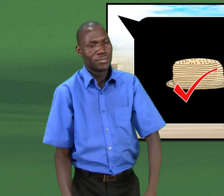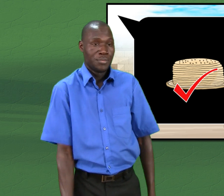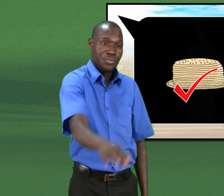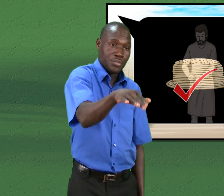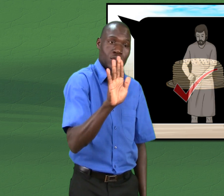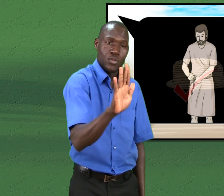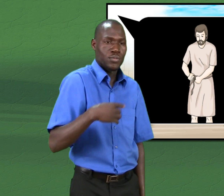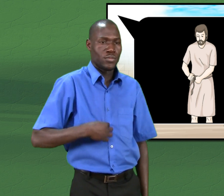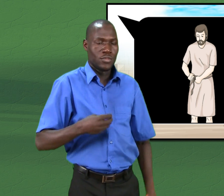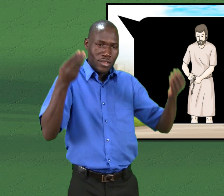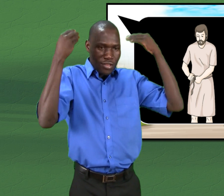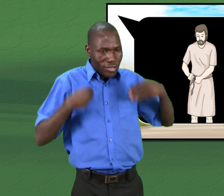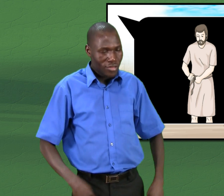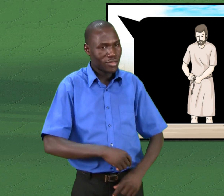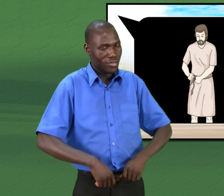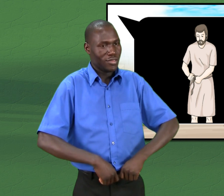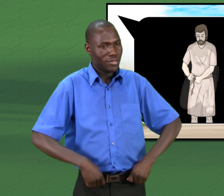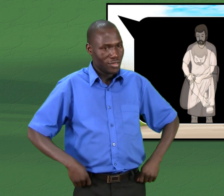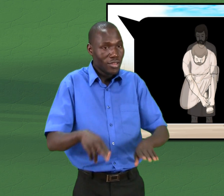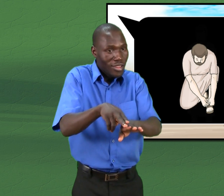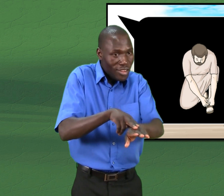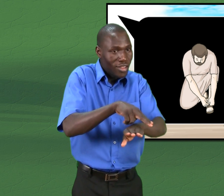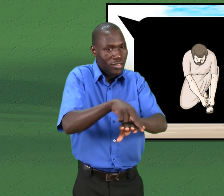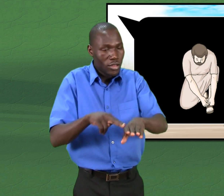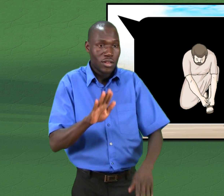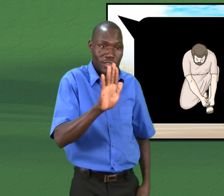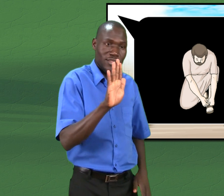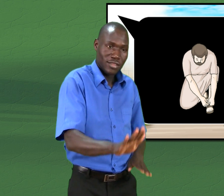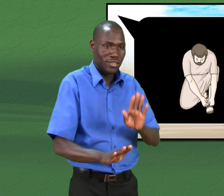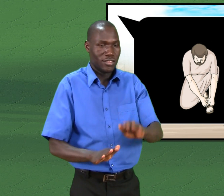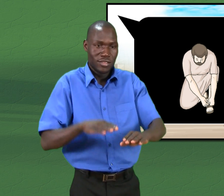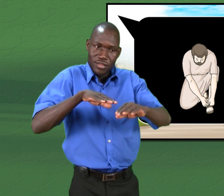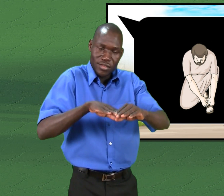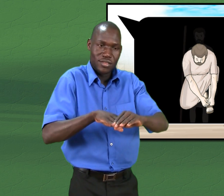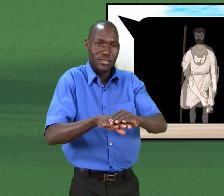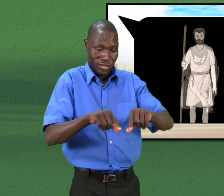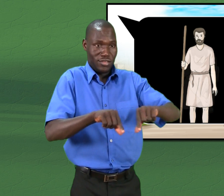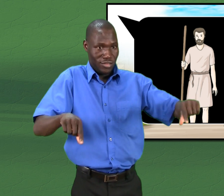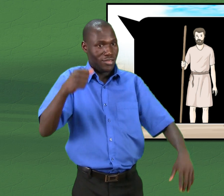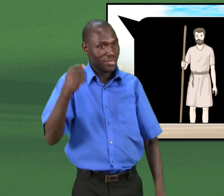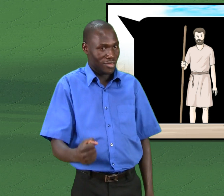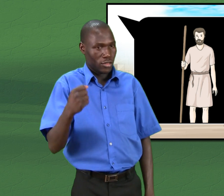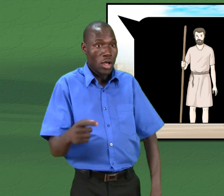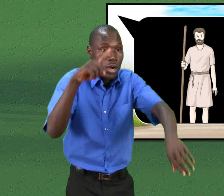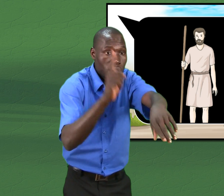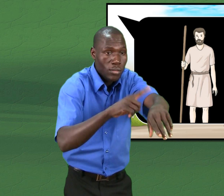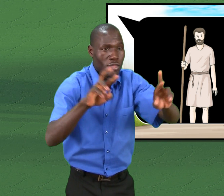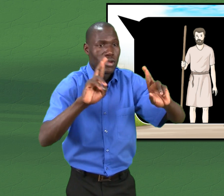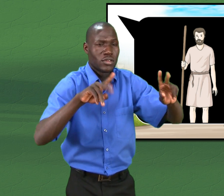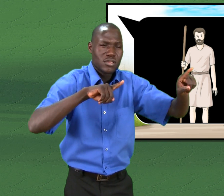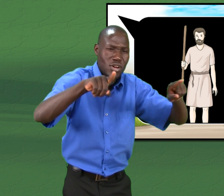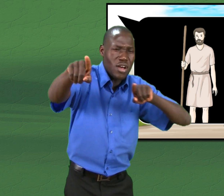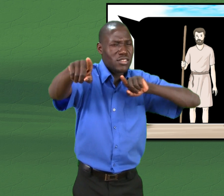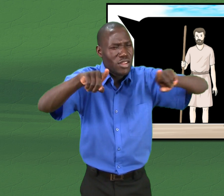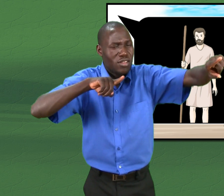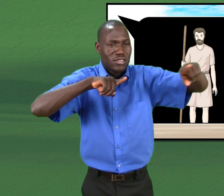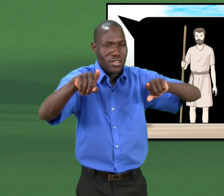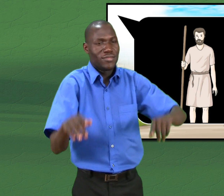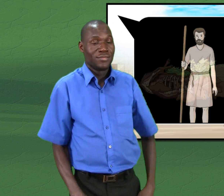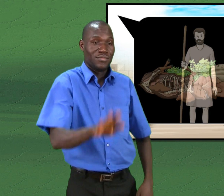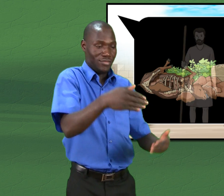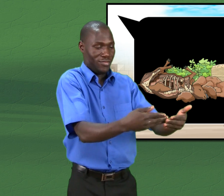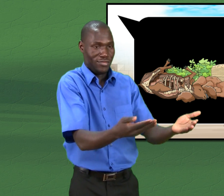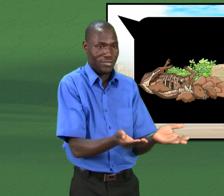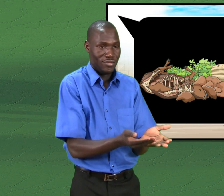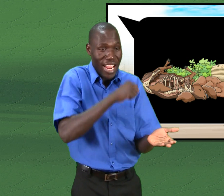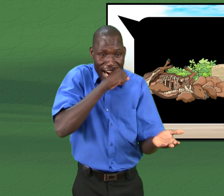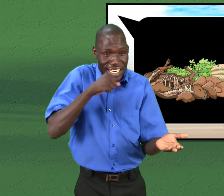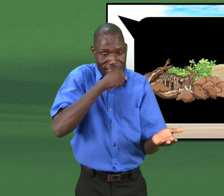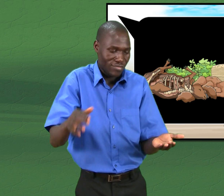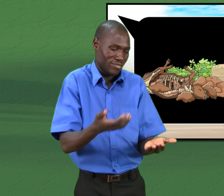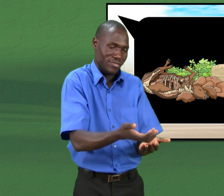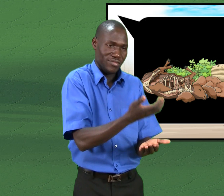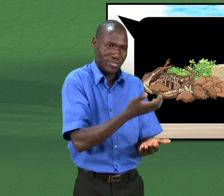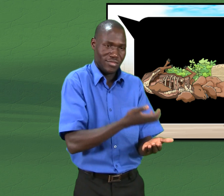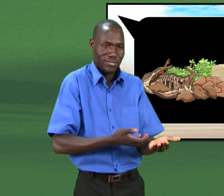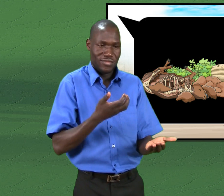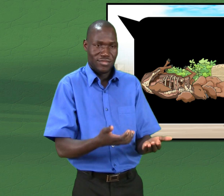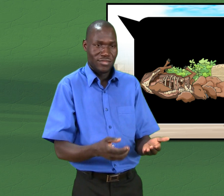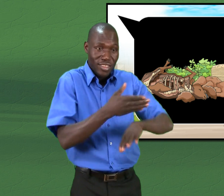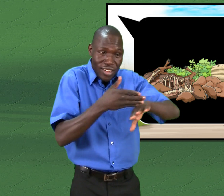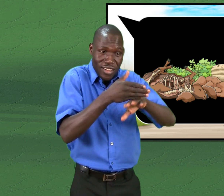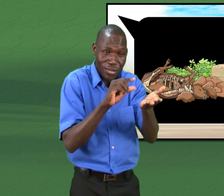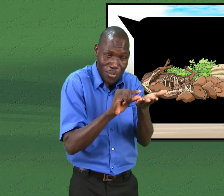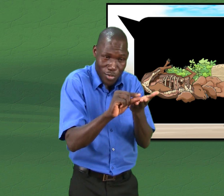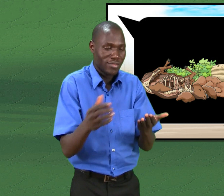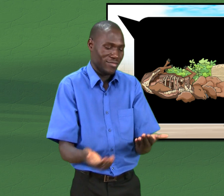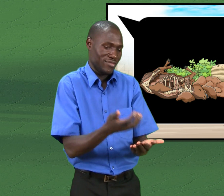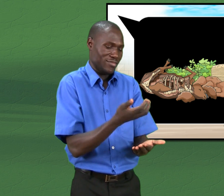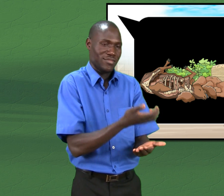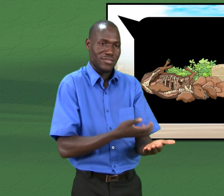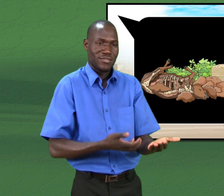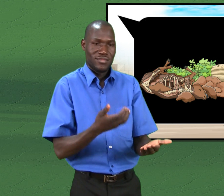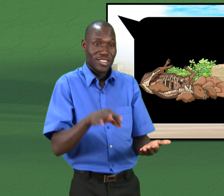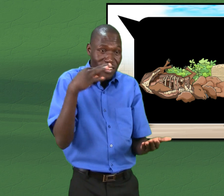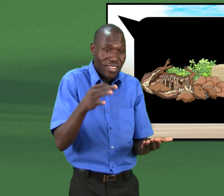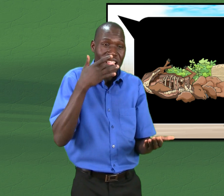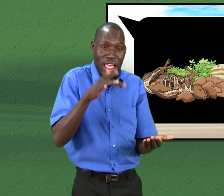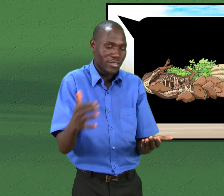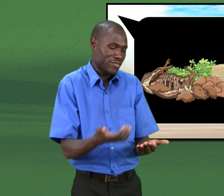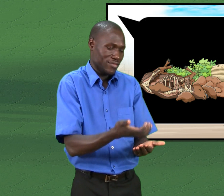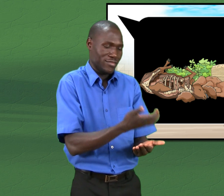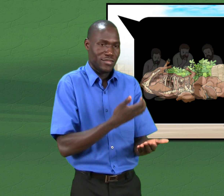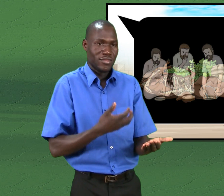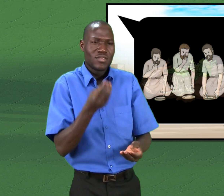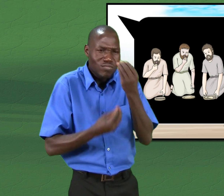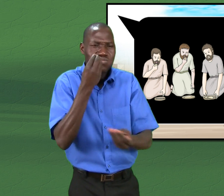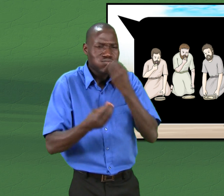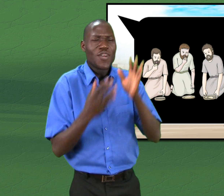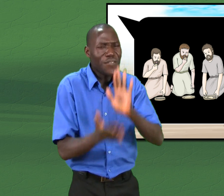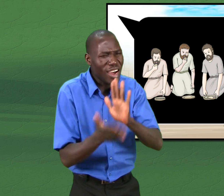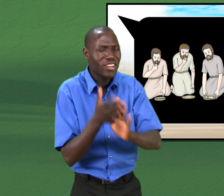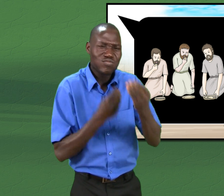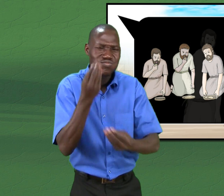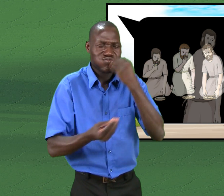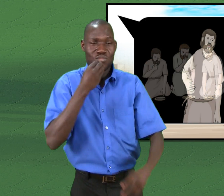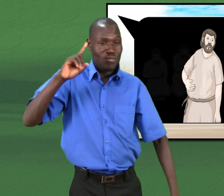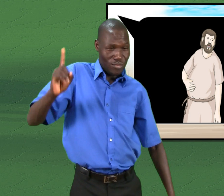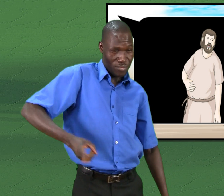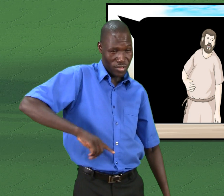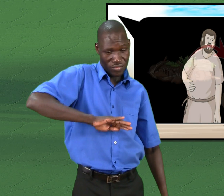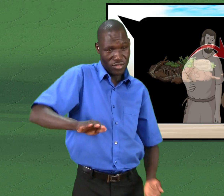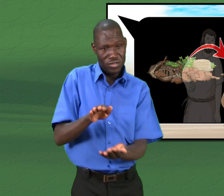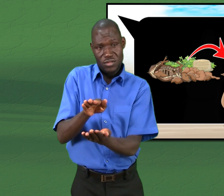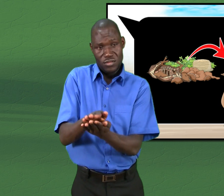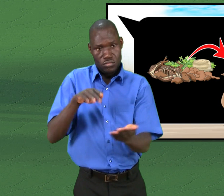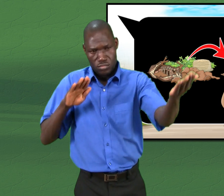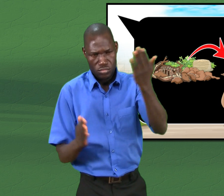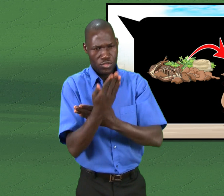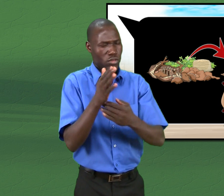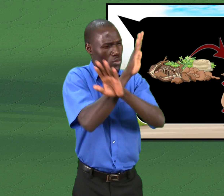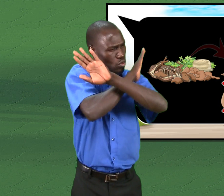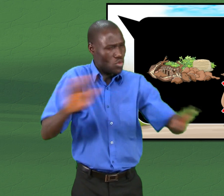This is how you are to eat it: You must be fully dressed for travel, with your sandals on your feet and your staff in your hand.